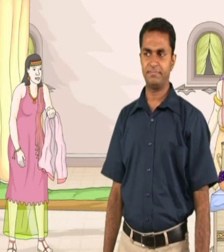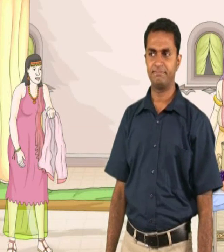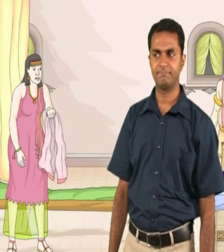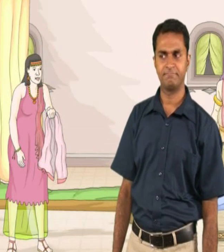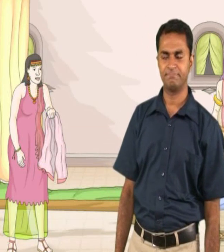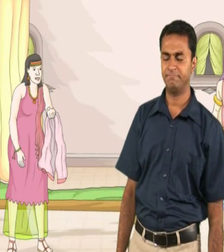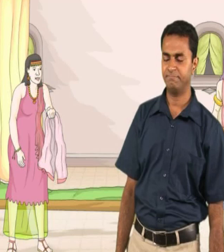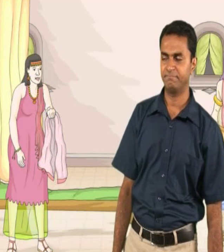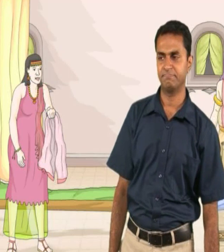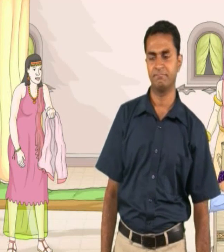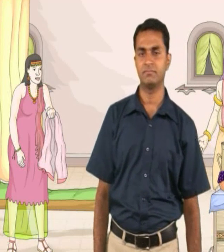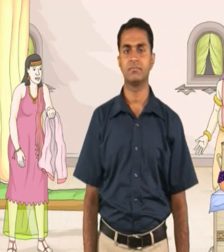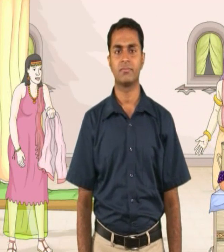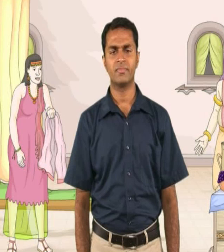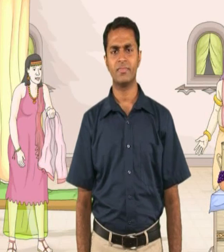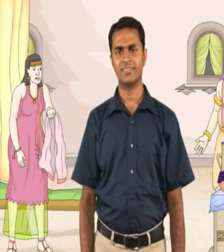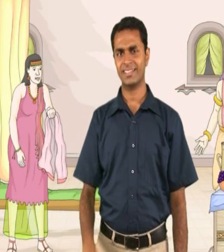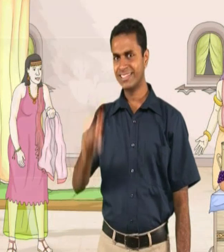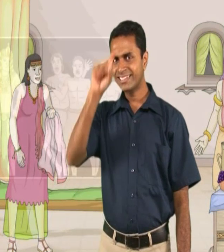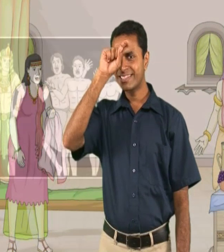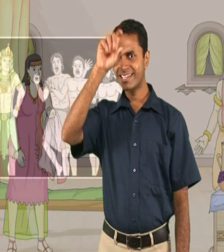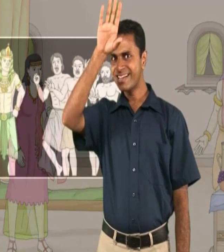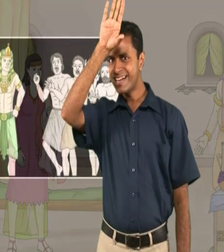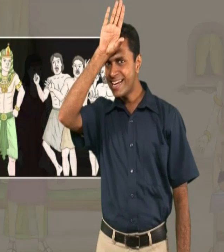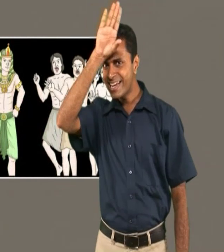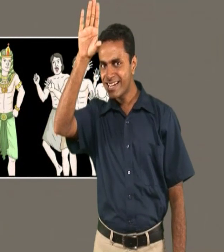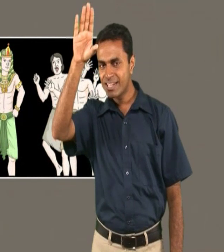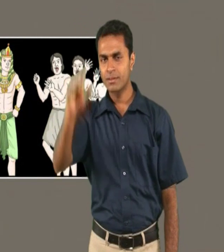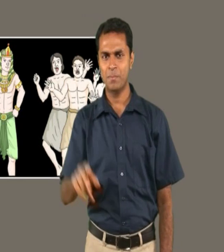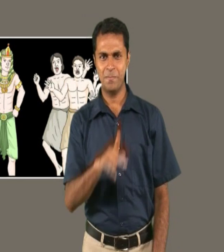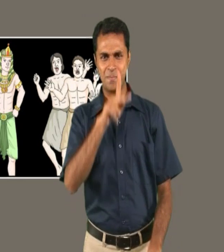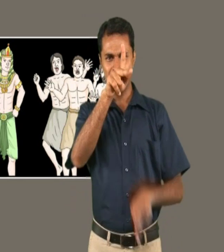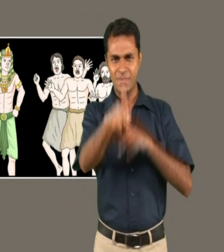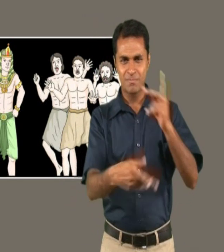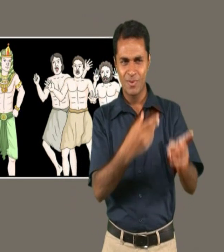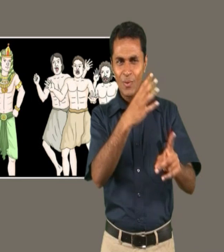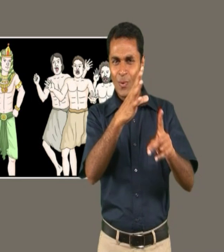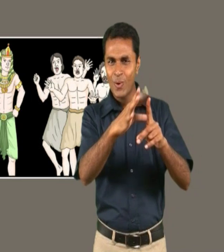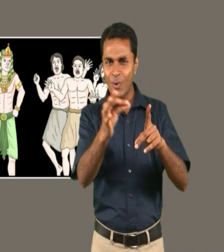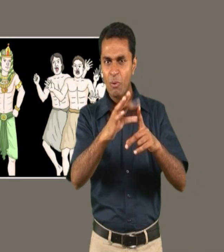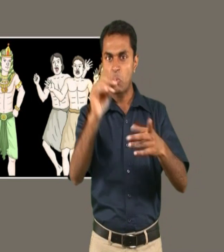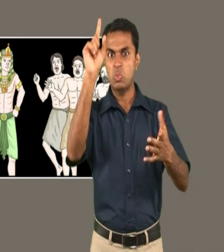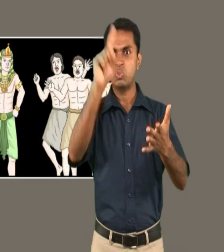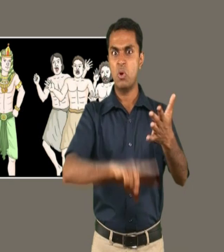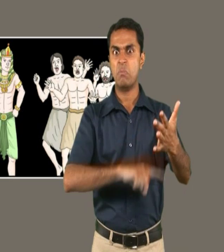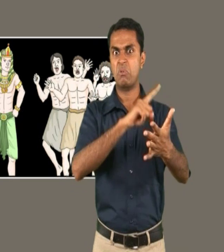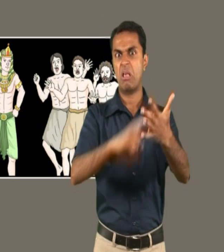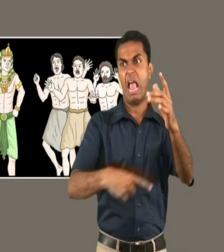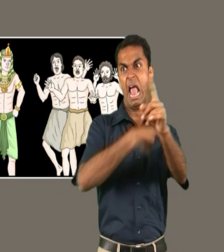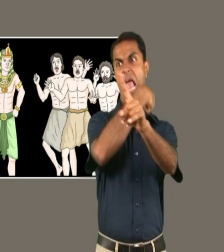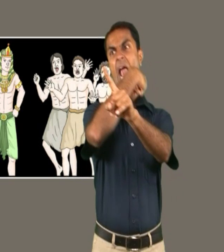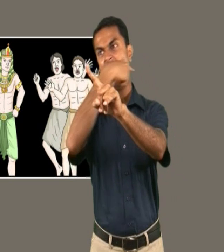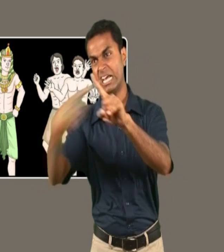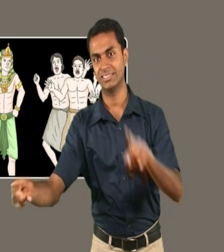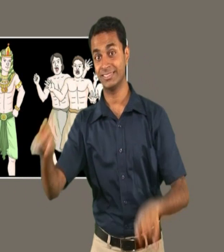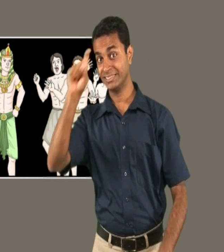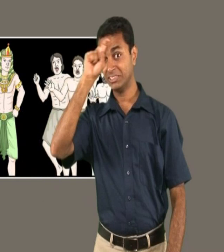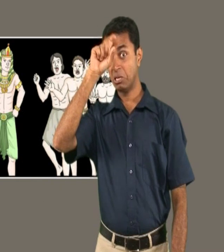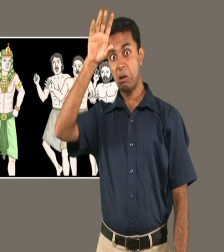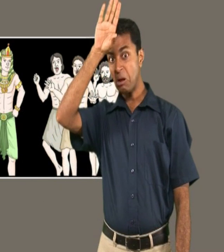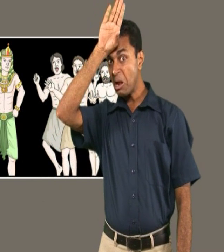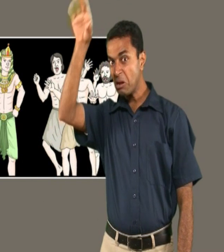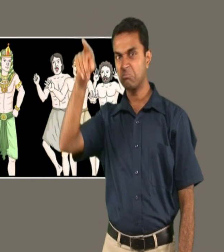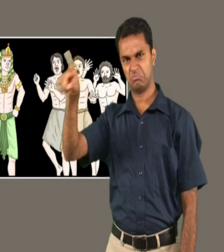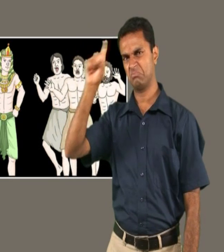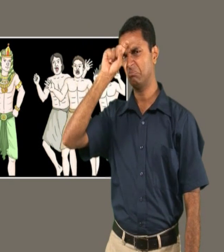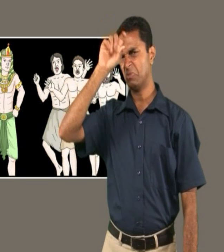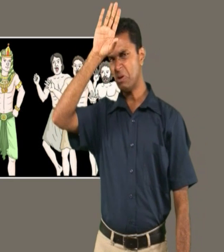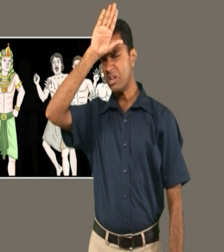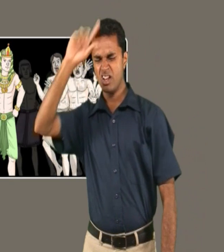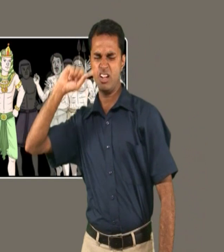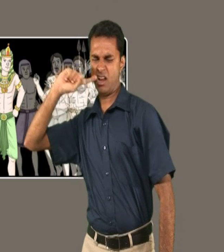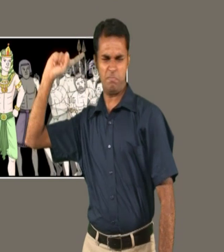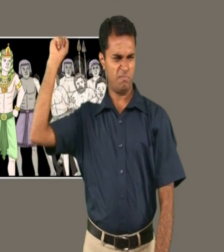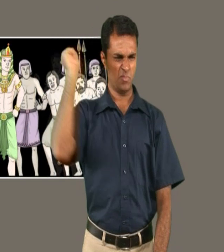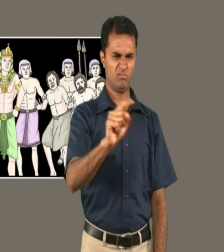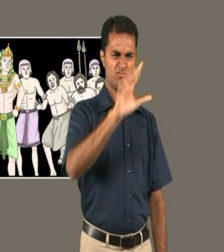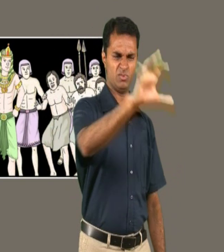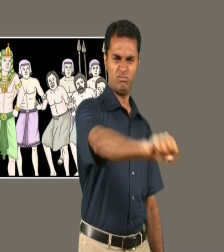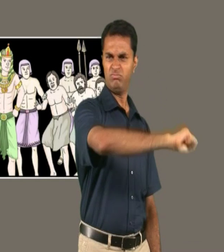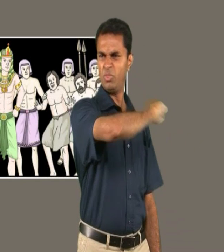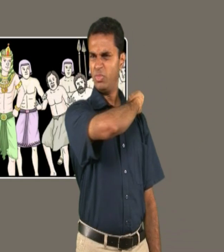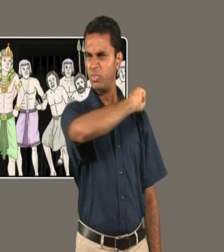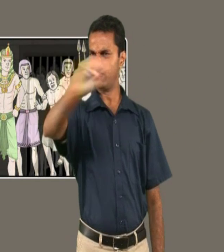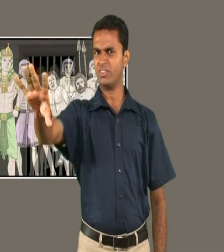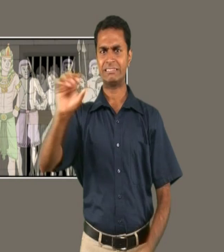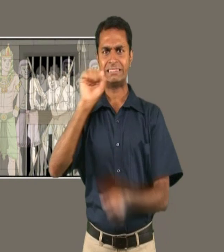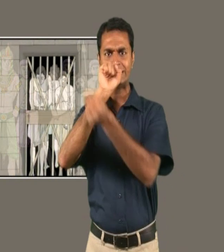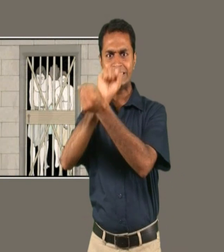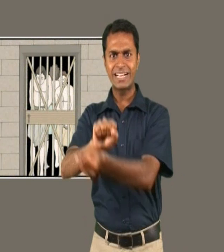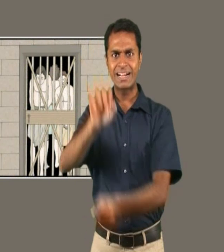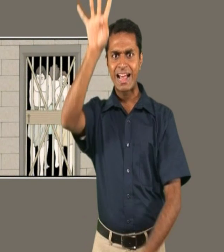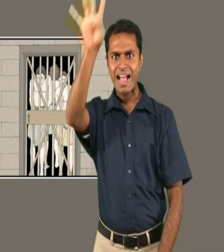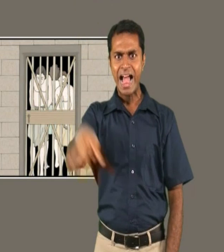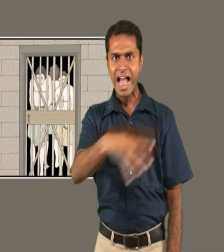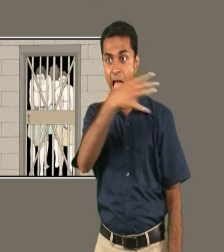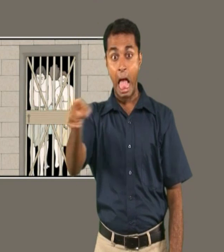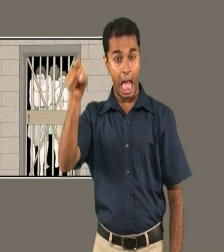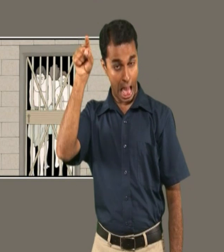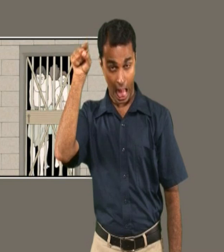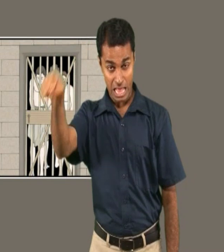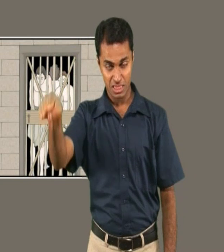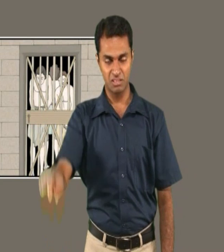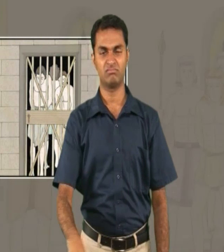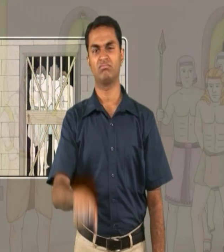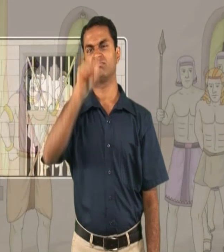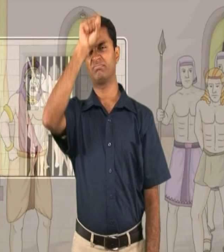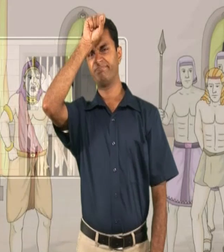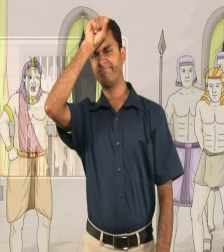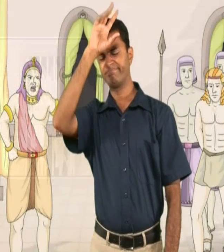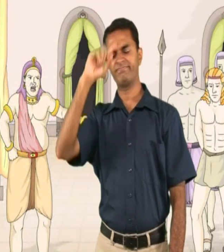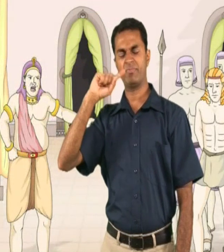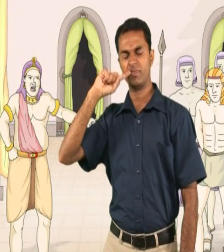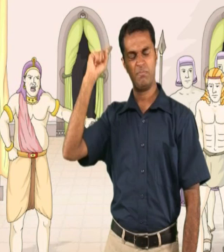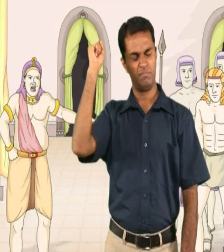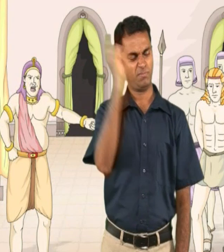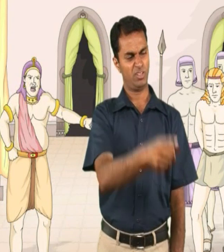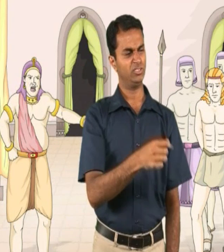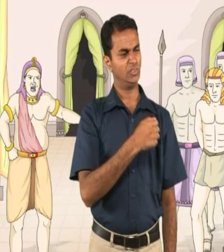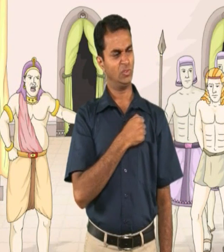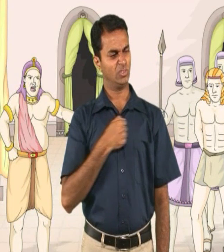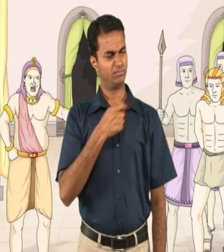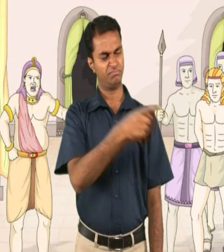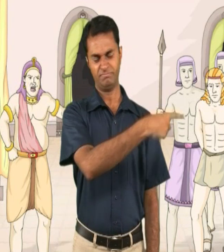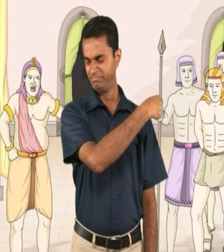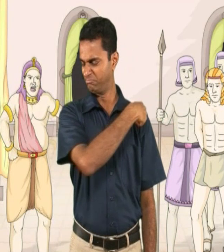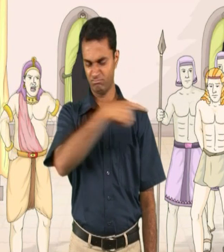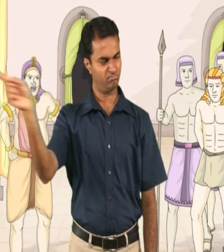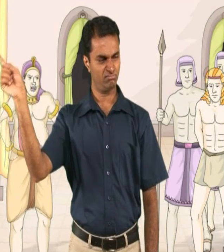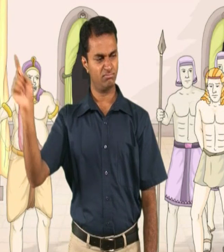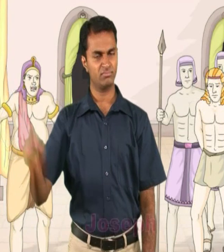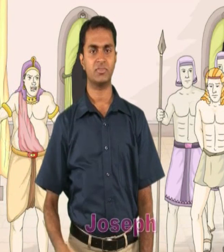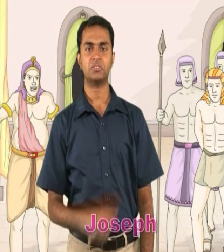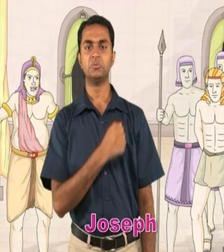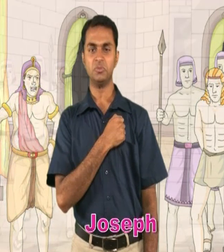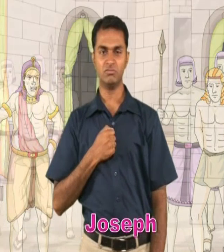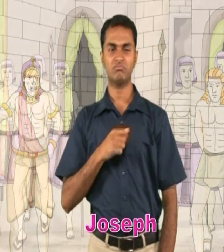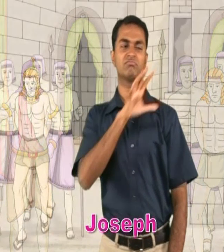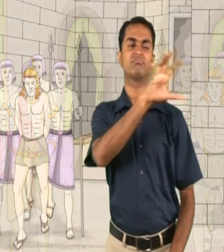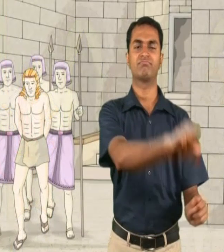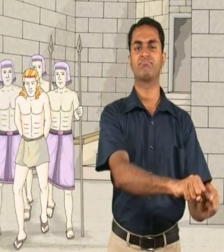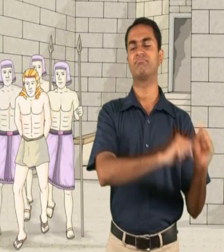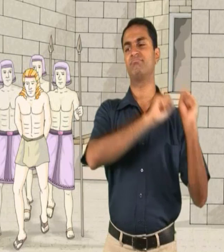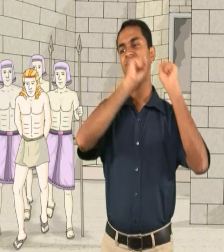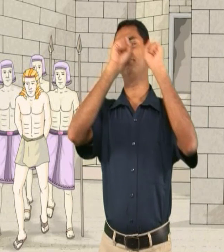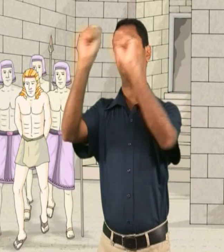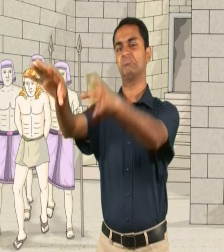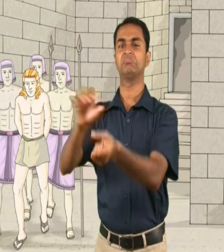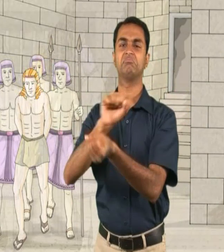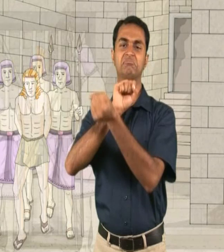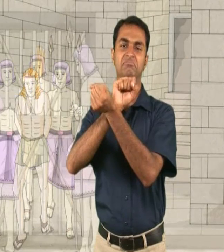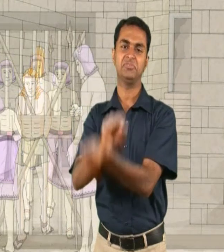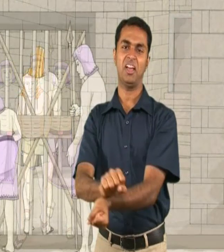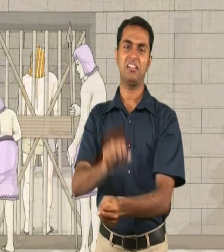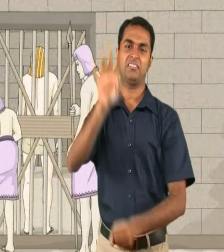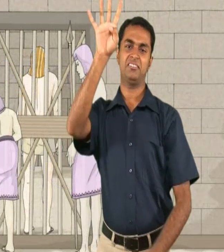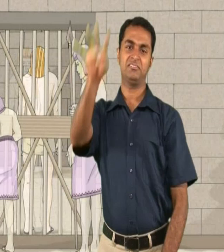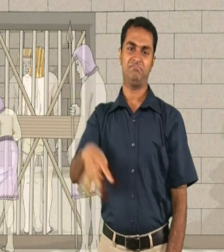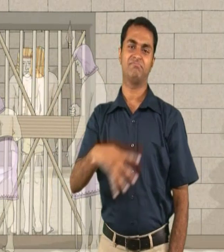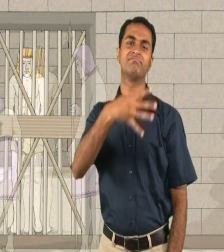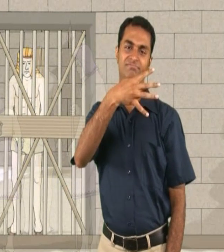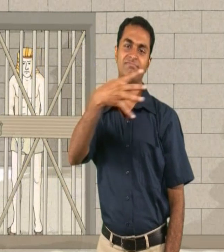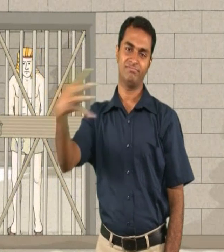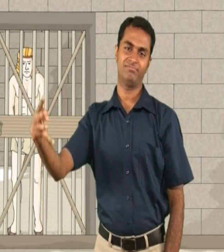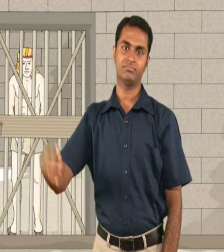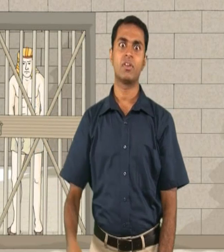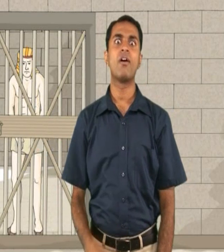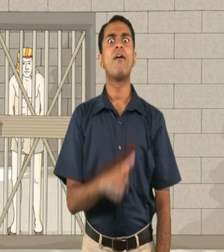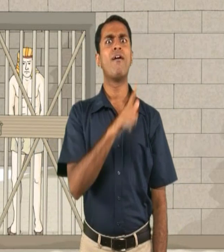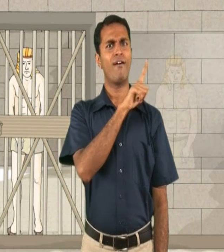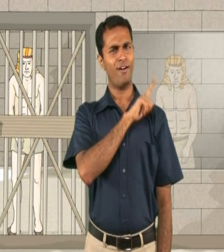So Joseph’s master took him and had him thrown into the prison where the king’s prisoners were confined.